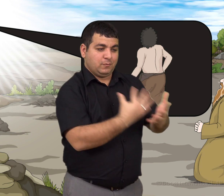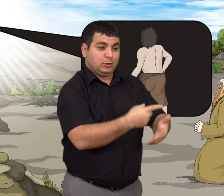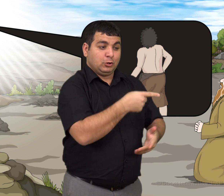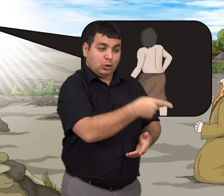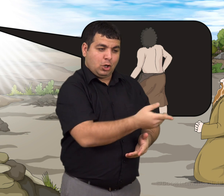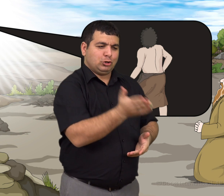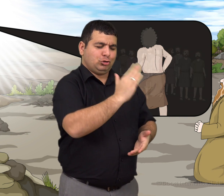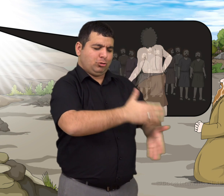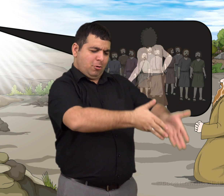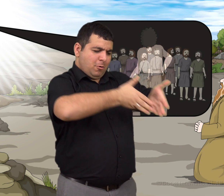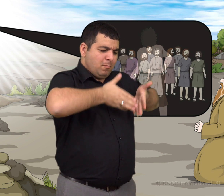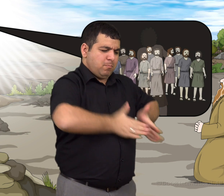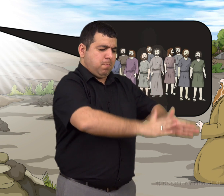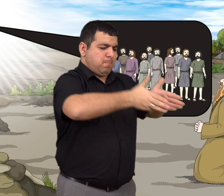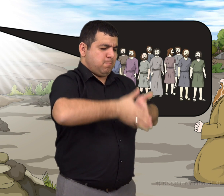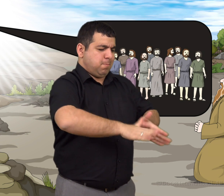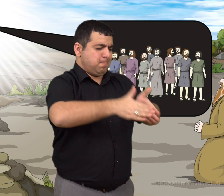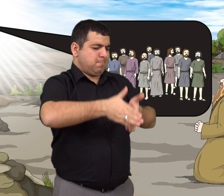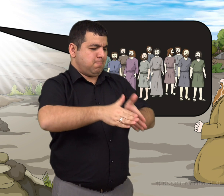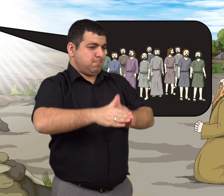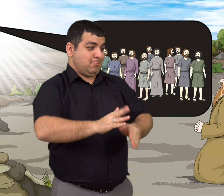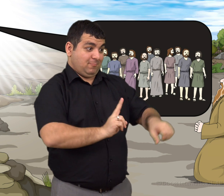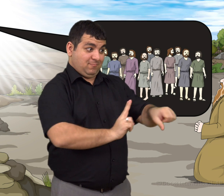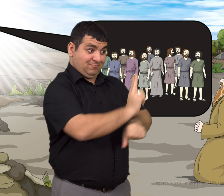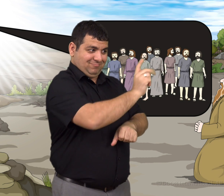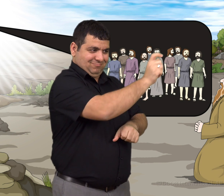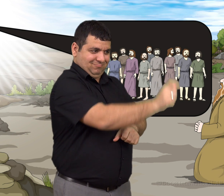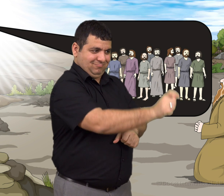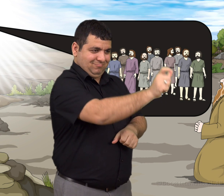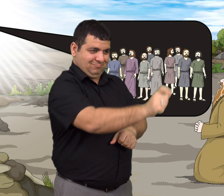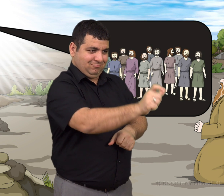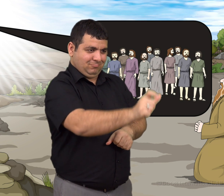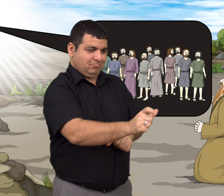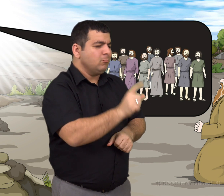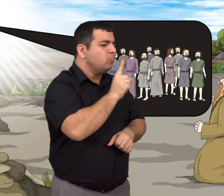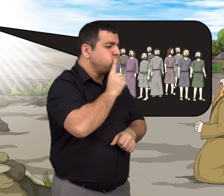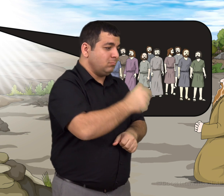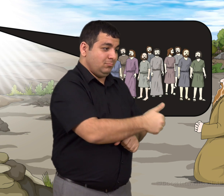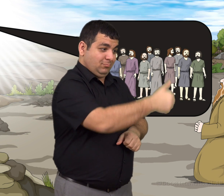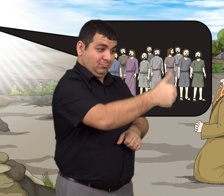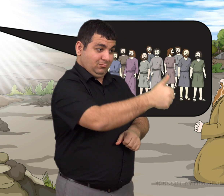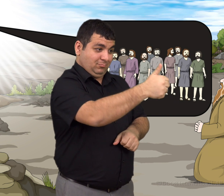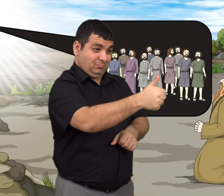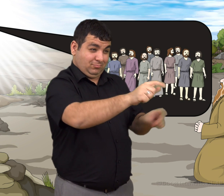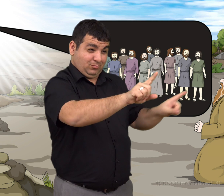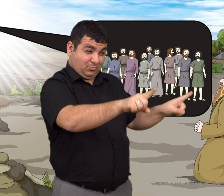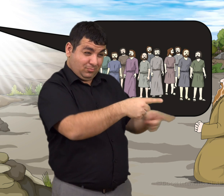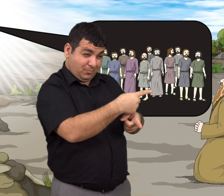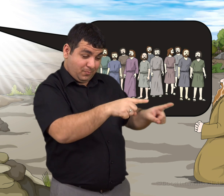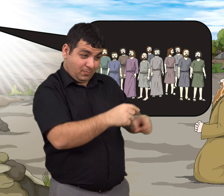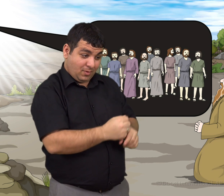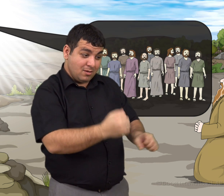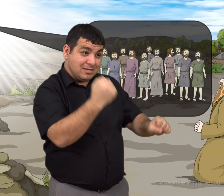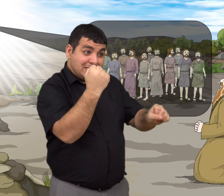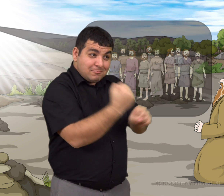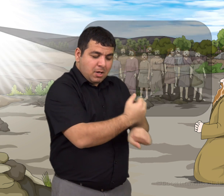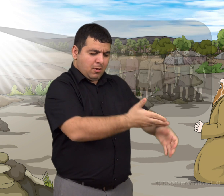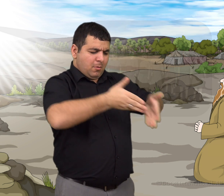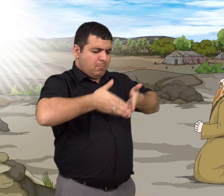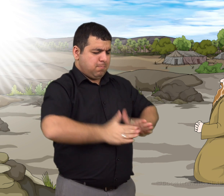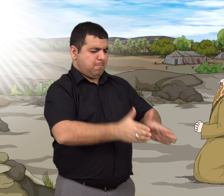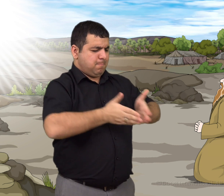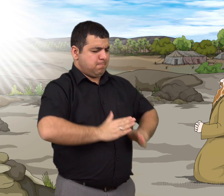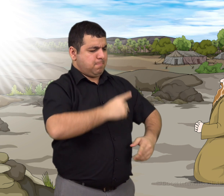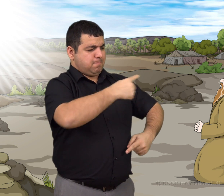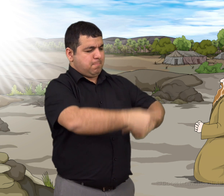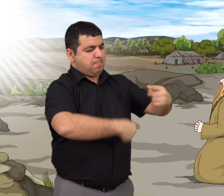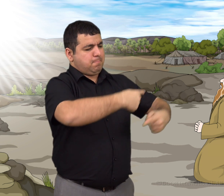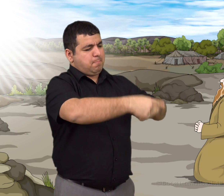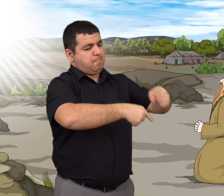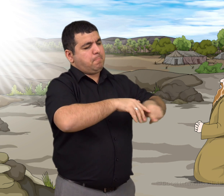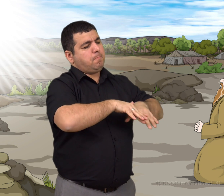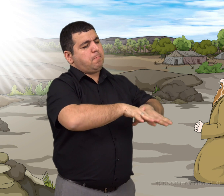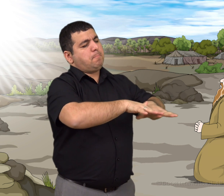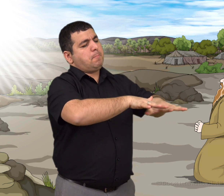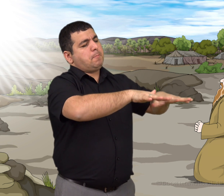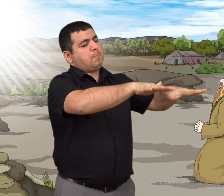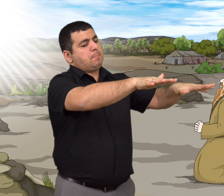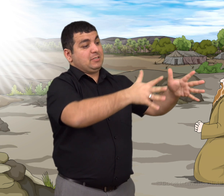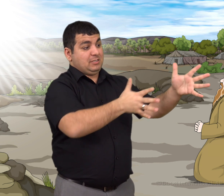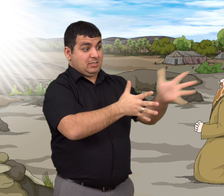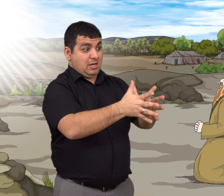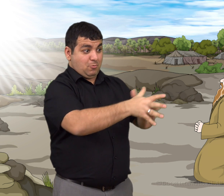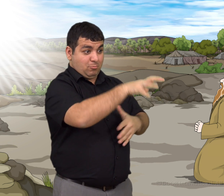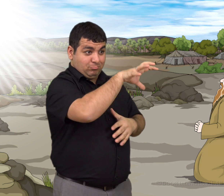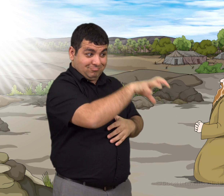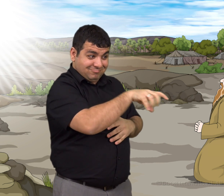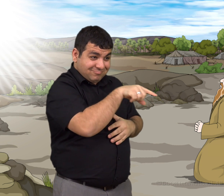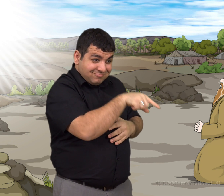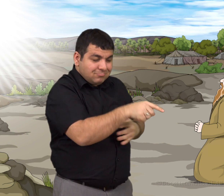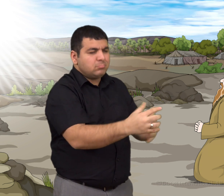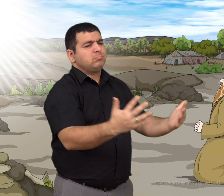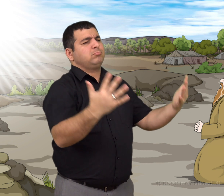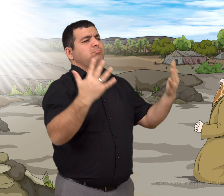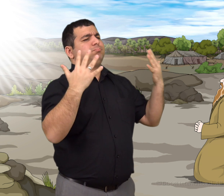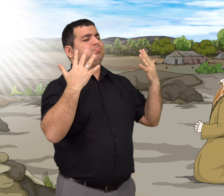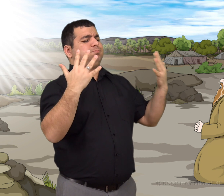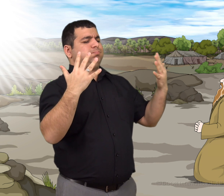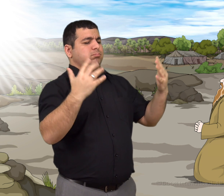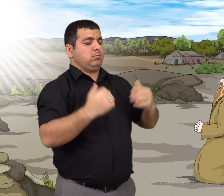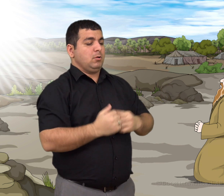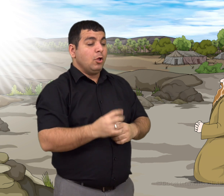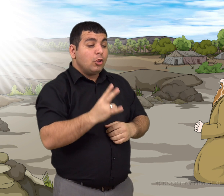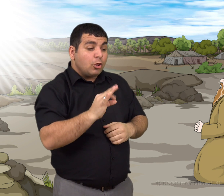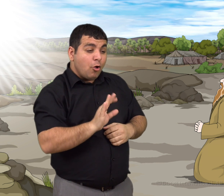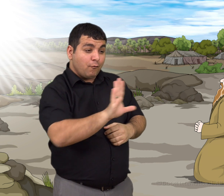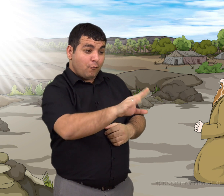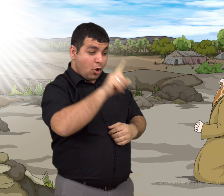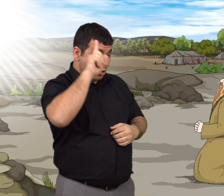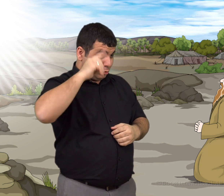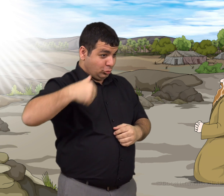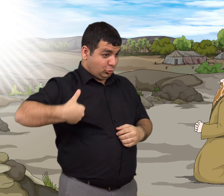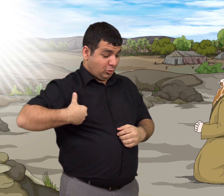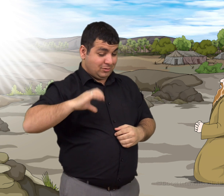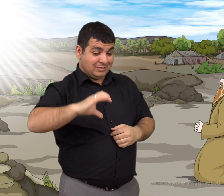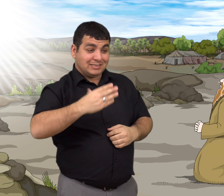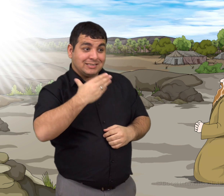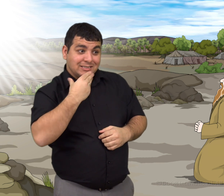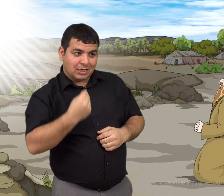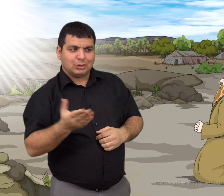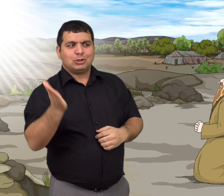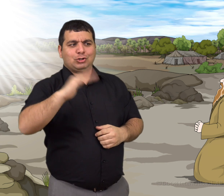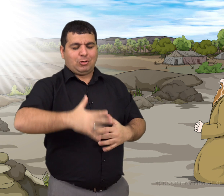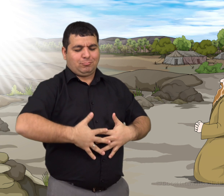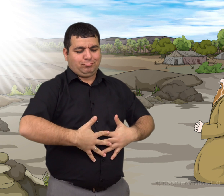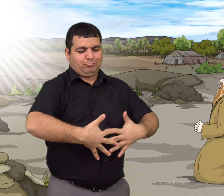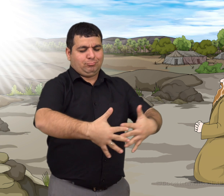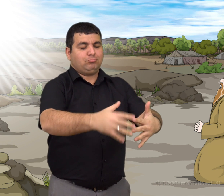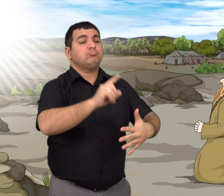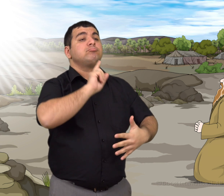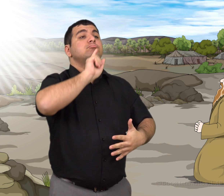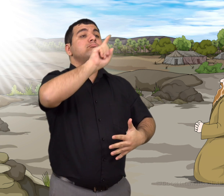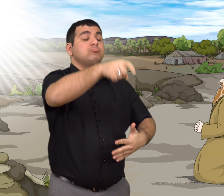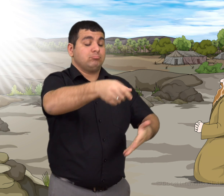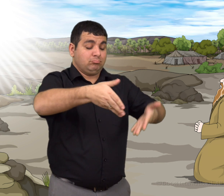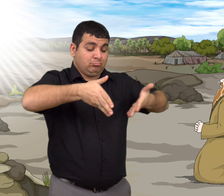He will become the father of twelve rulers, and I will make him into a great nation.